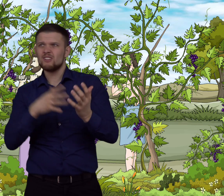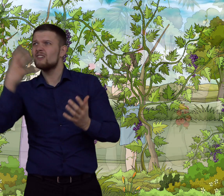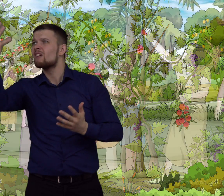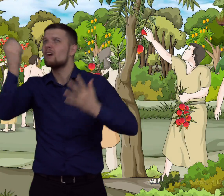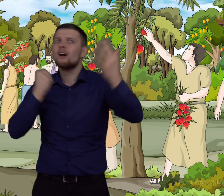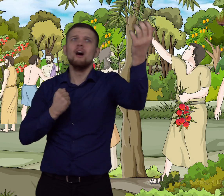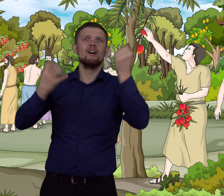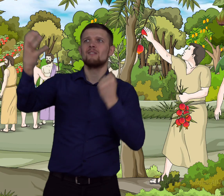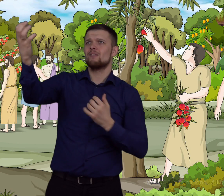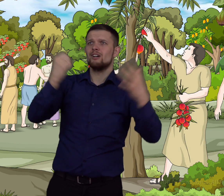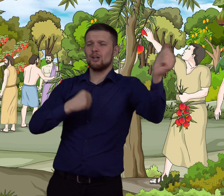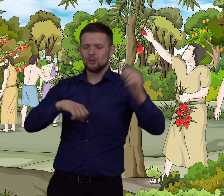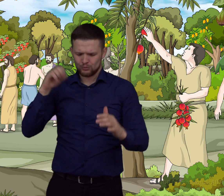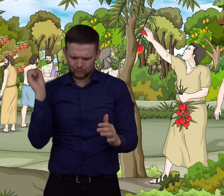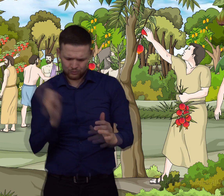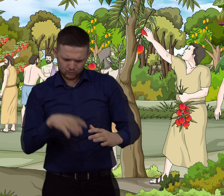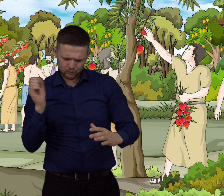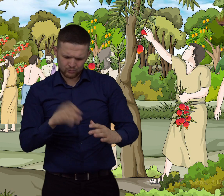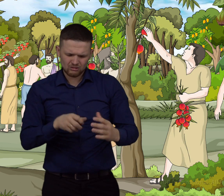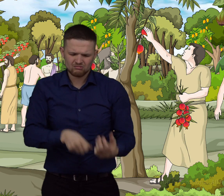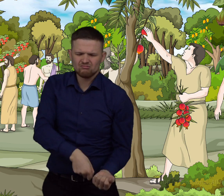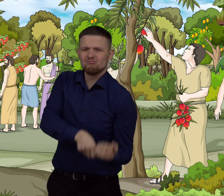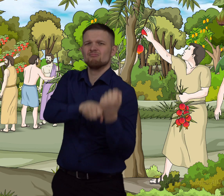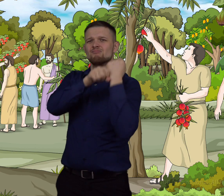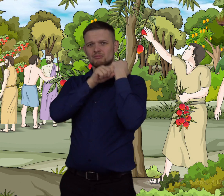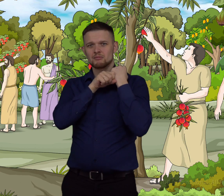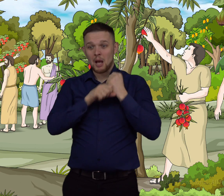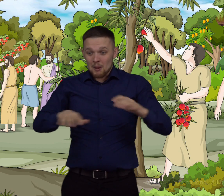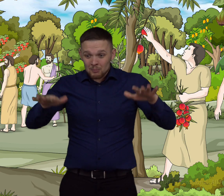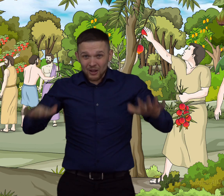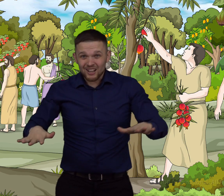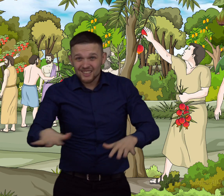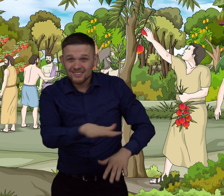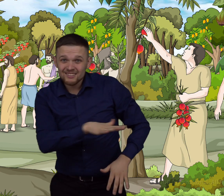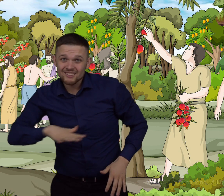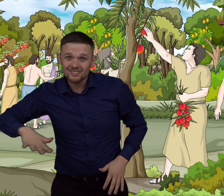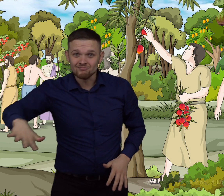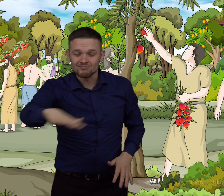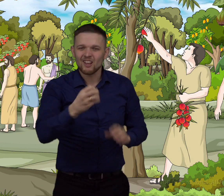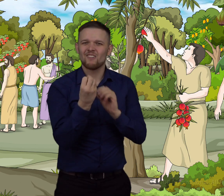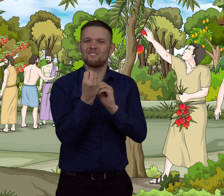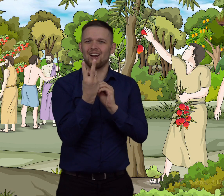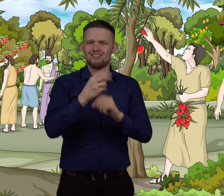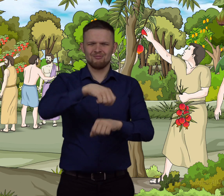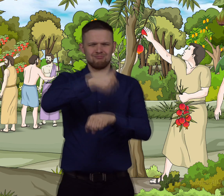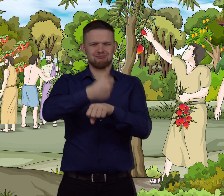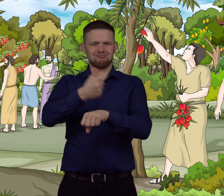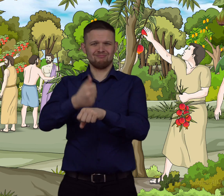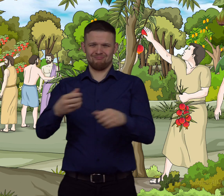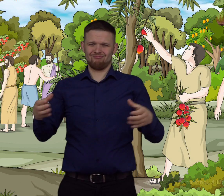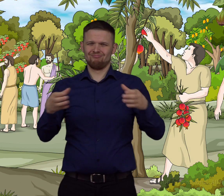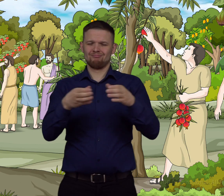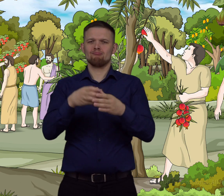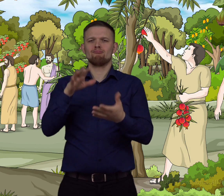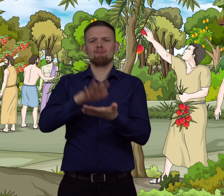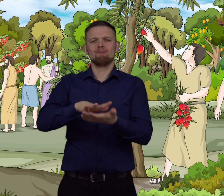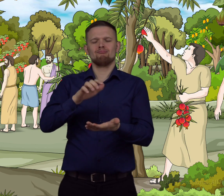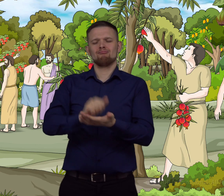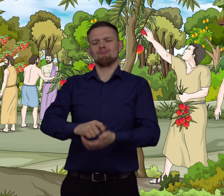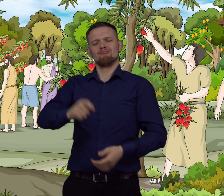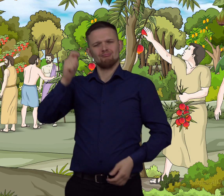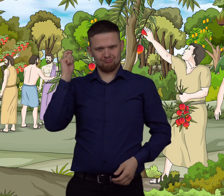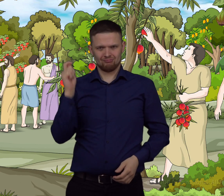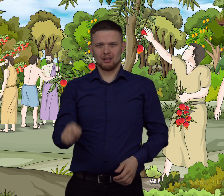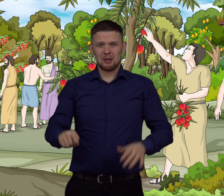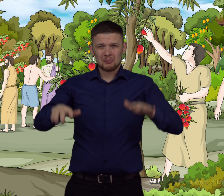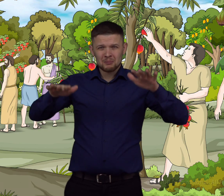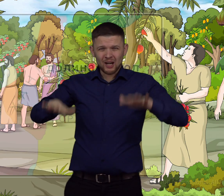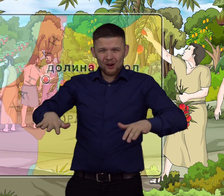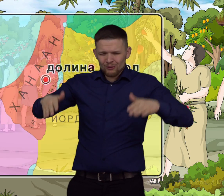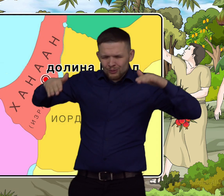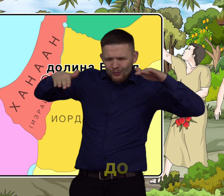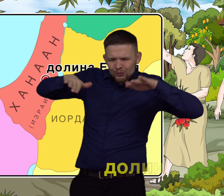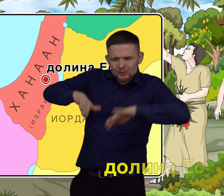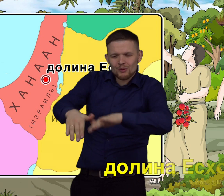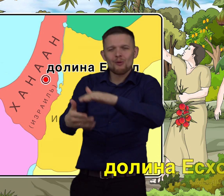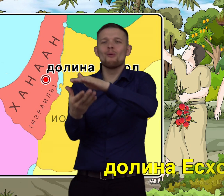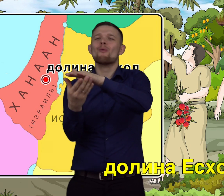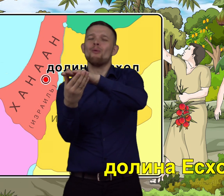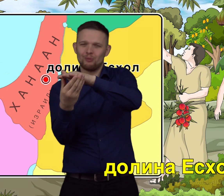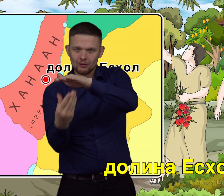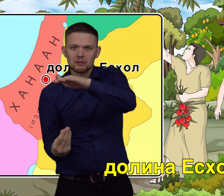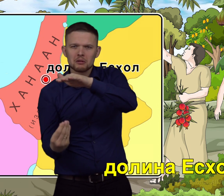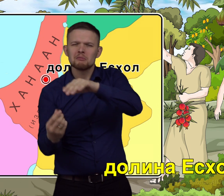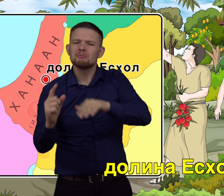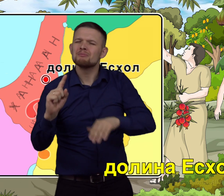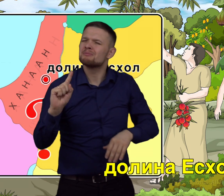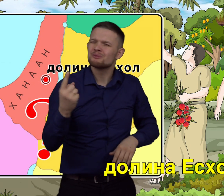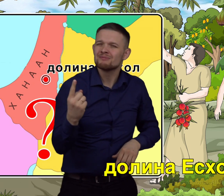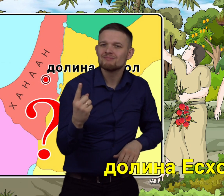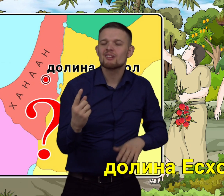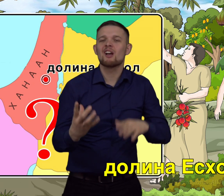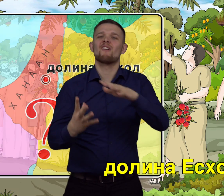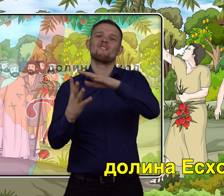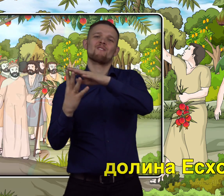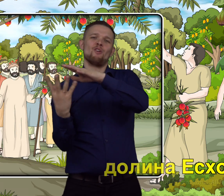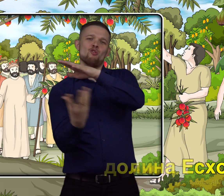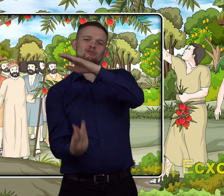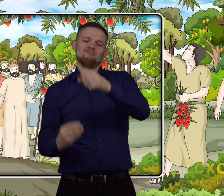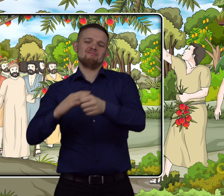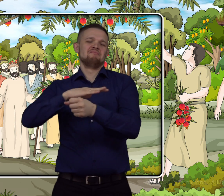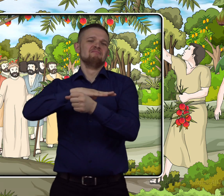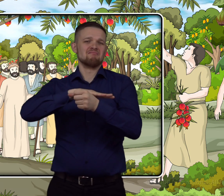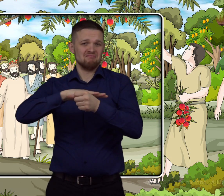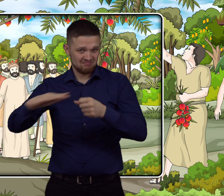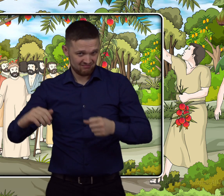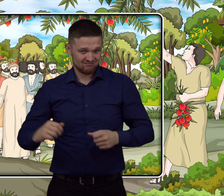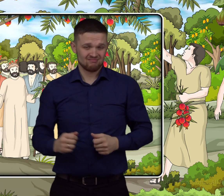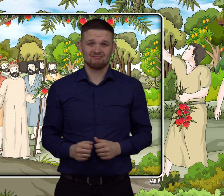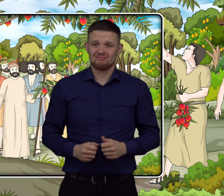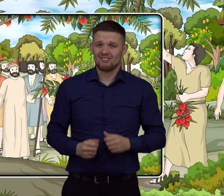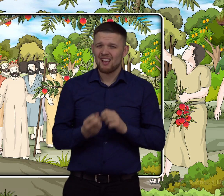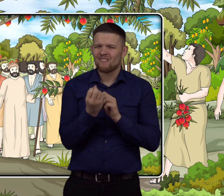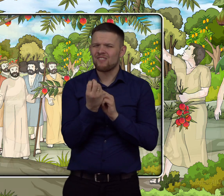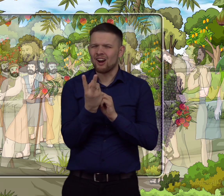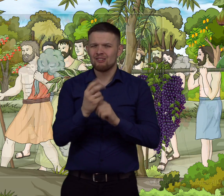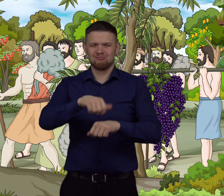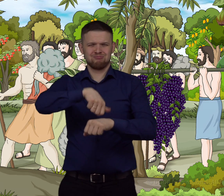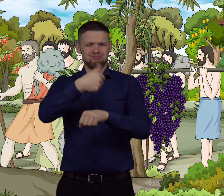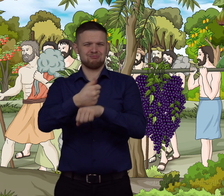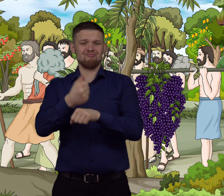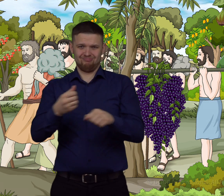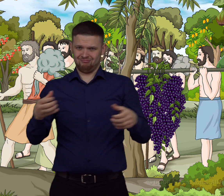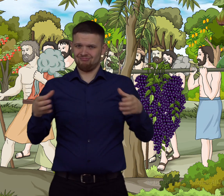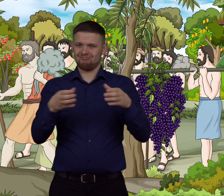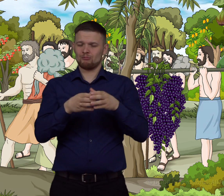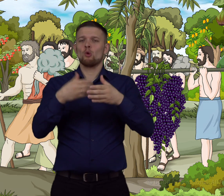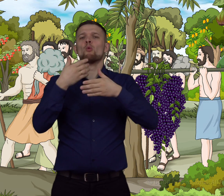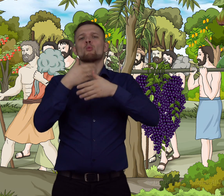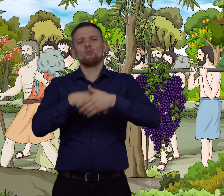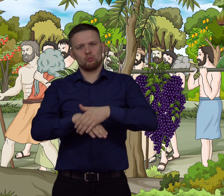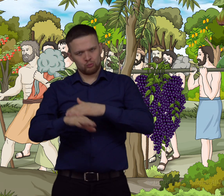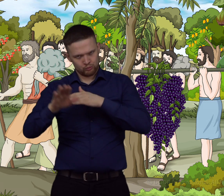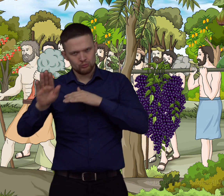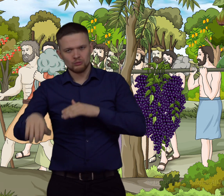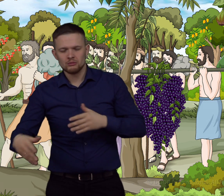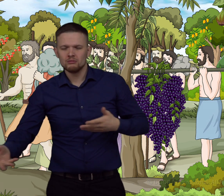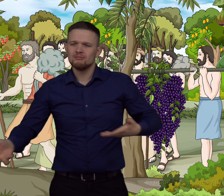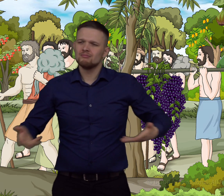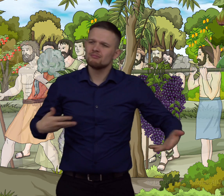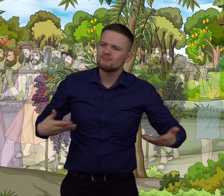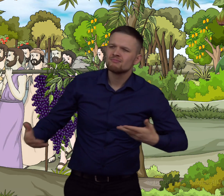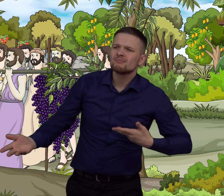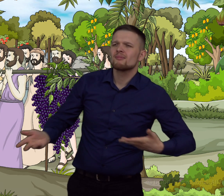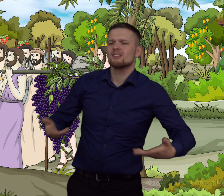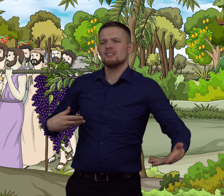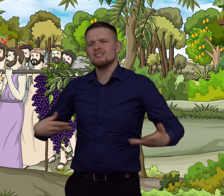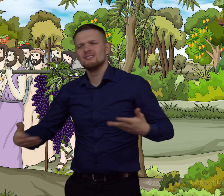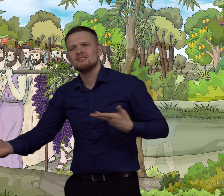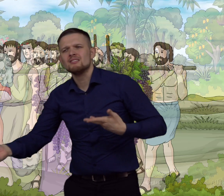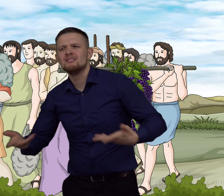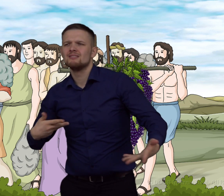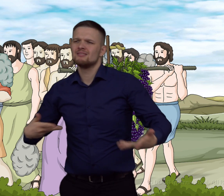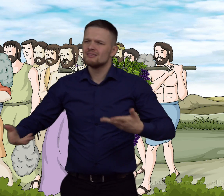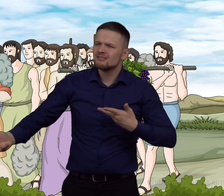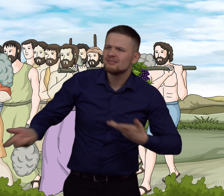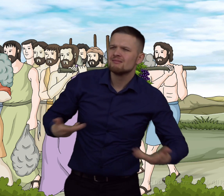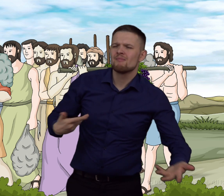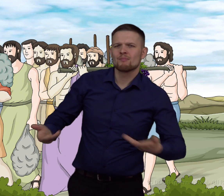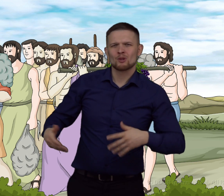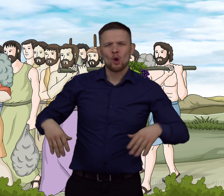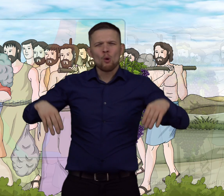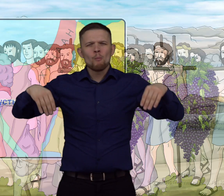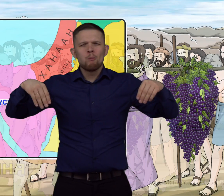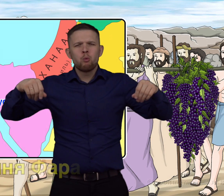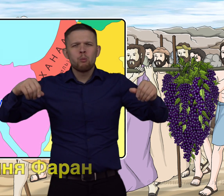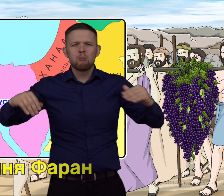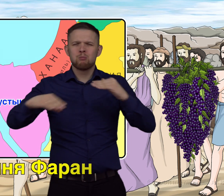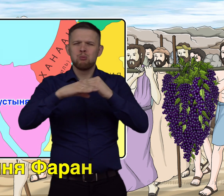Because of the cluster of grapes the Israelites cut there, that place was called the Valley of Eshcol.